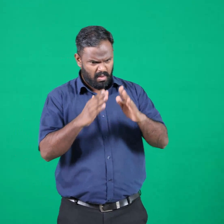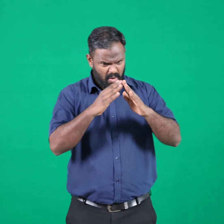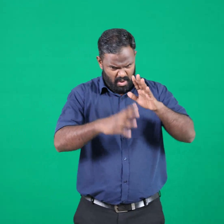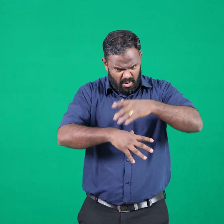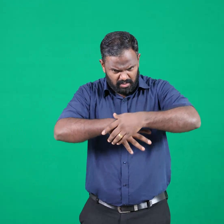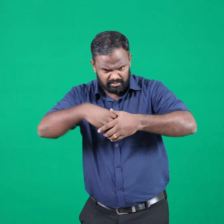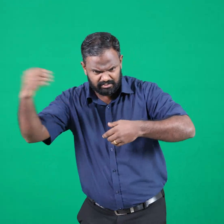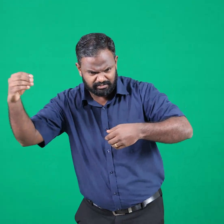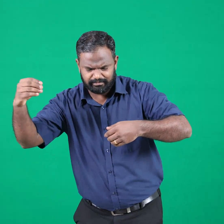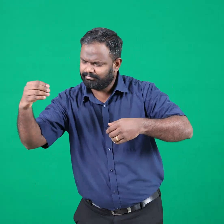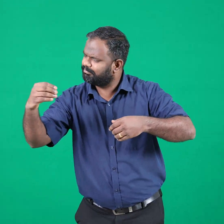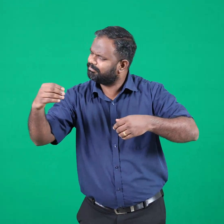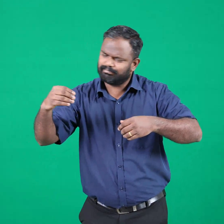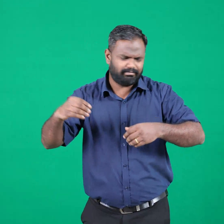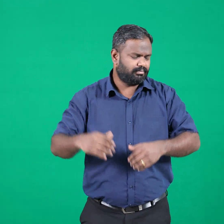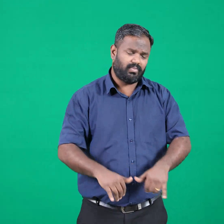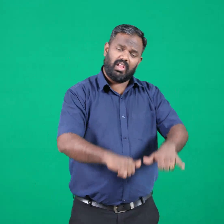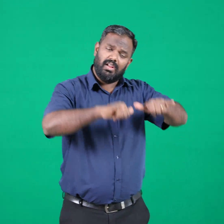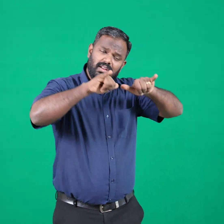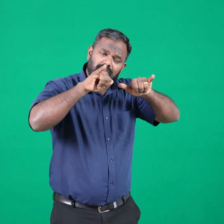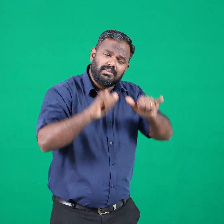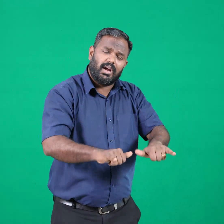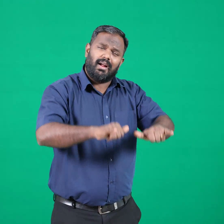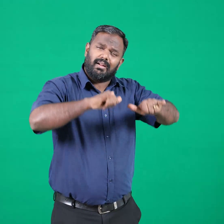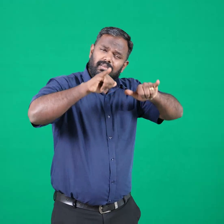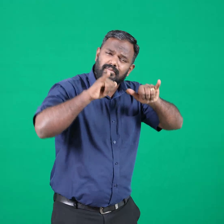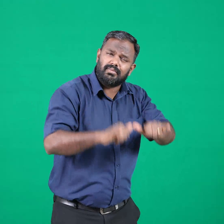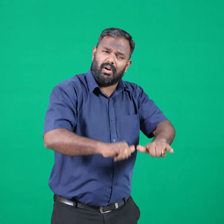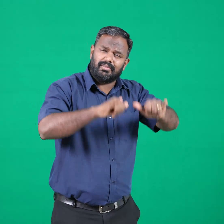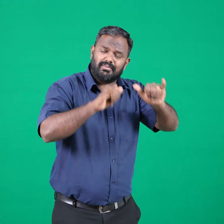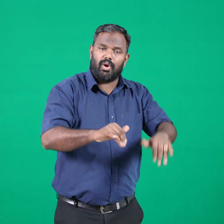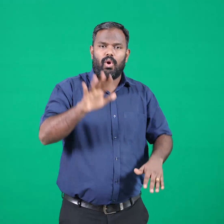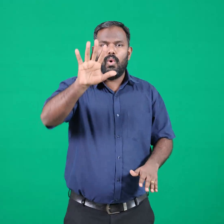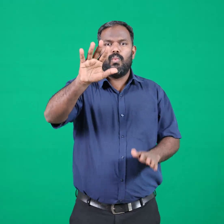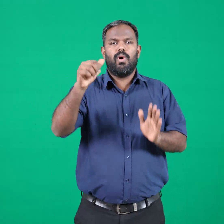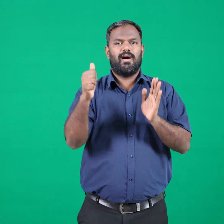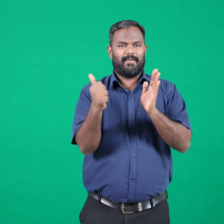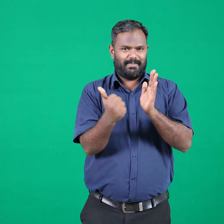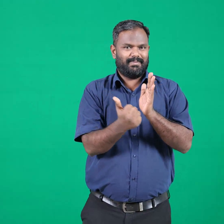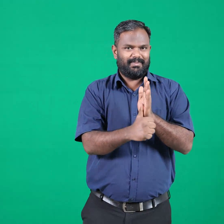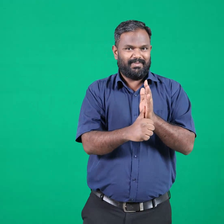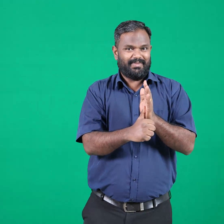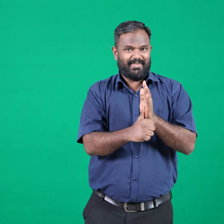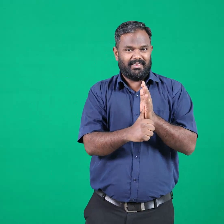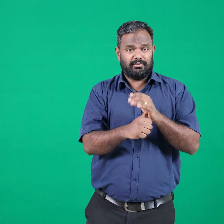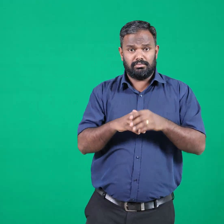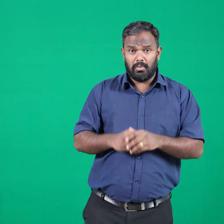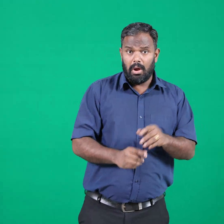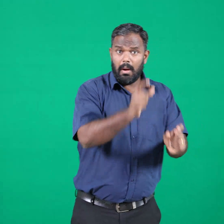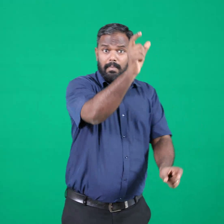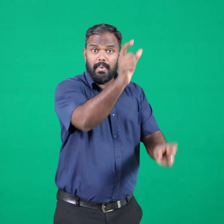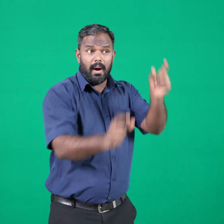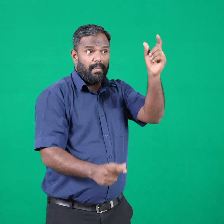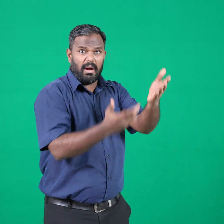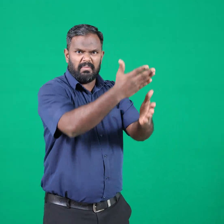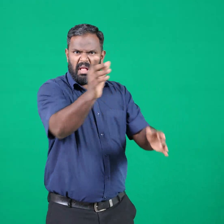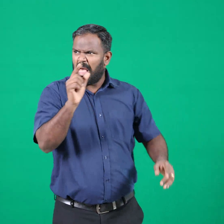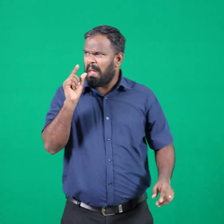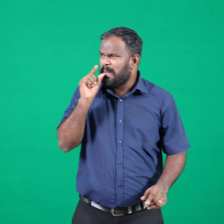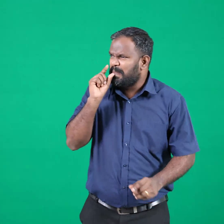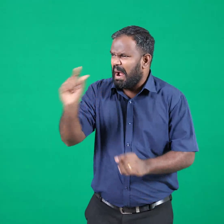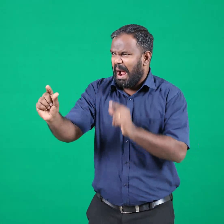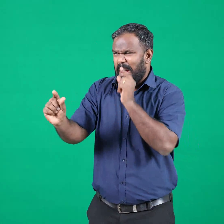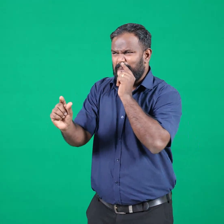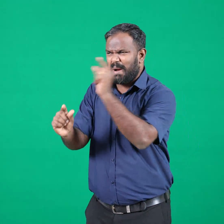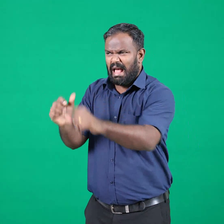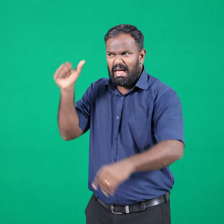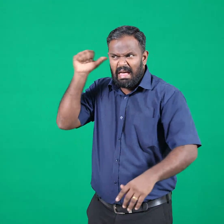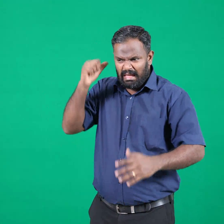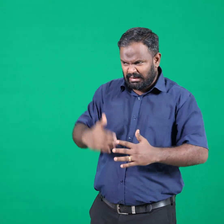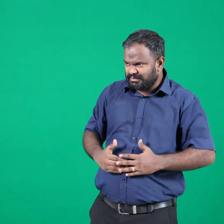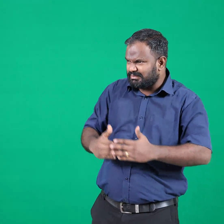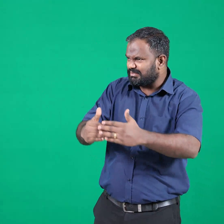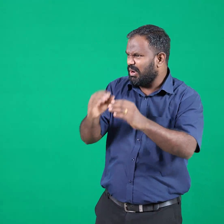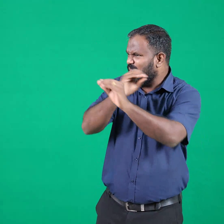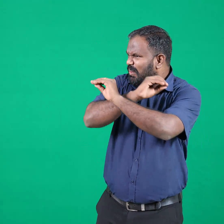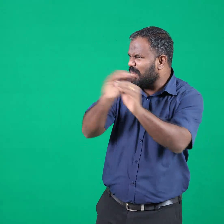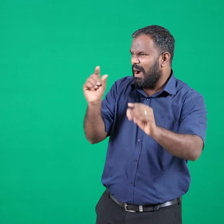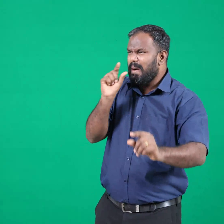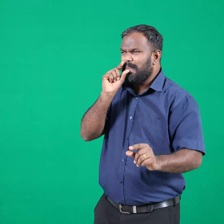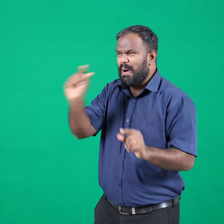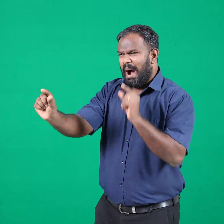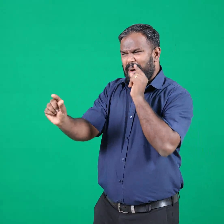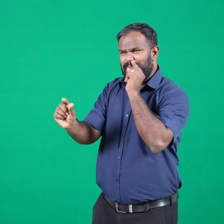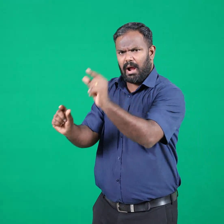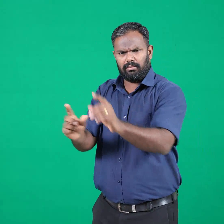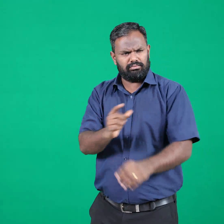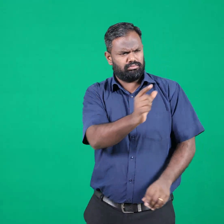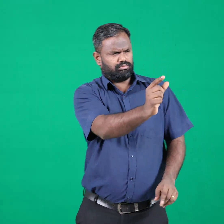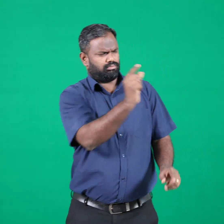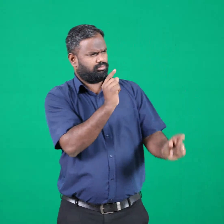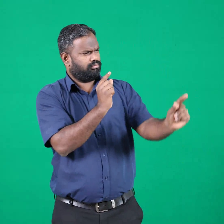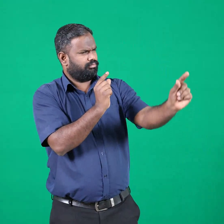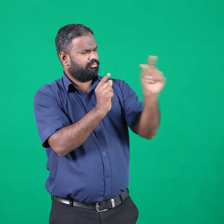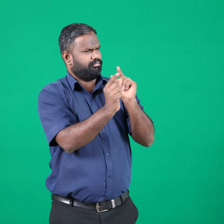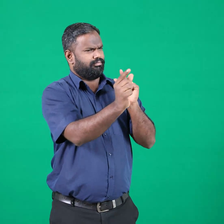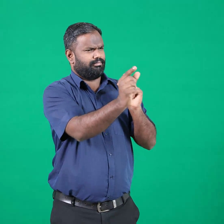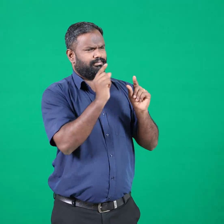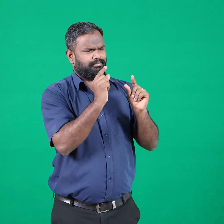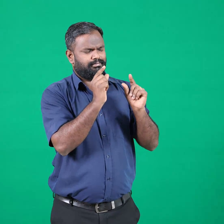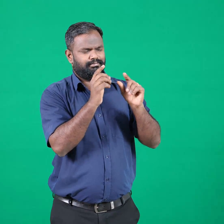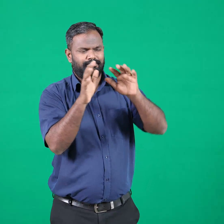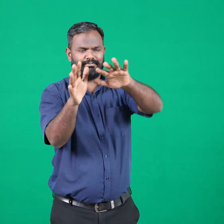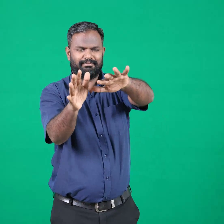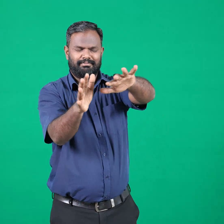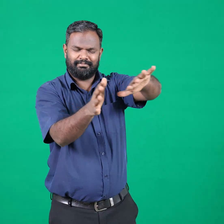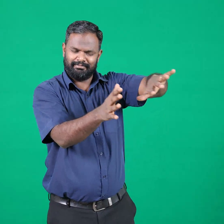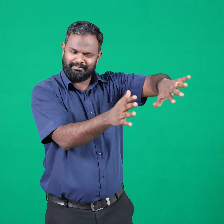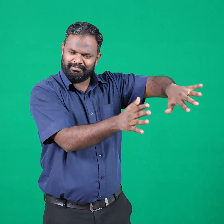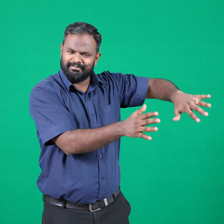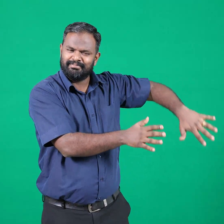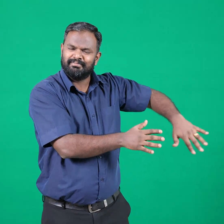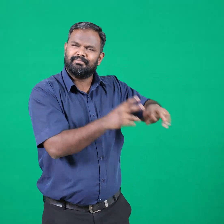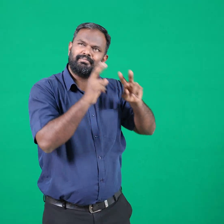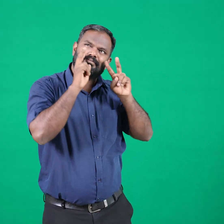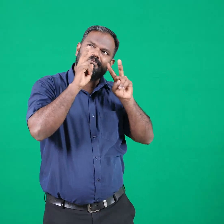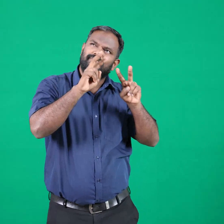She declared, "The Lord has done this for me.